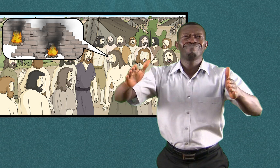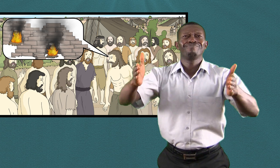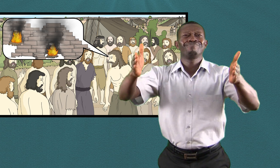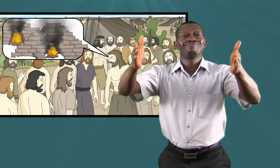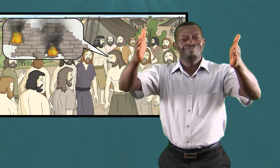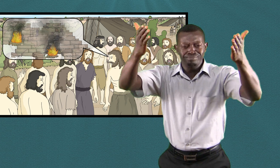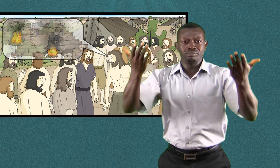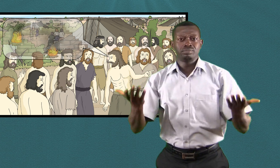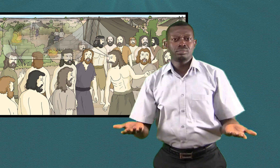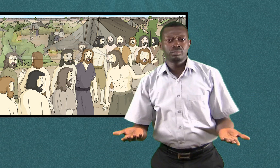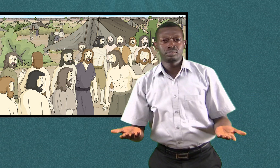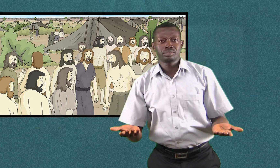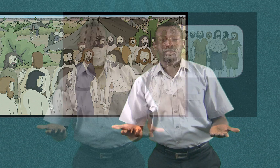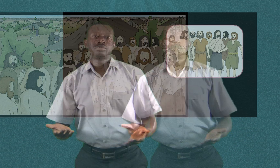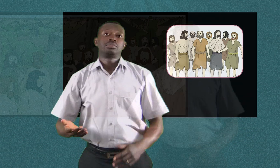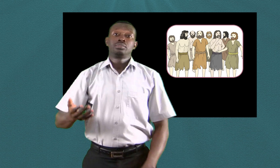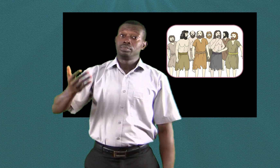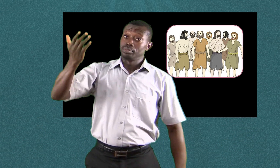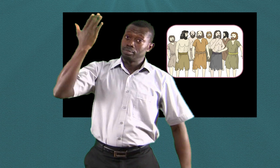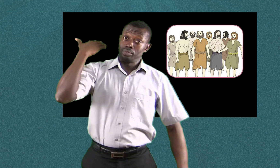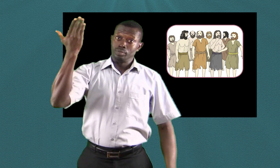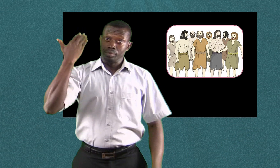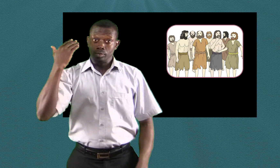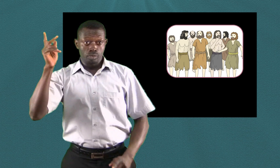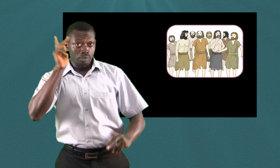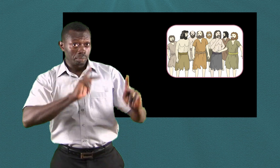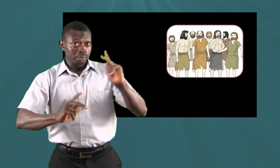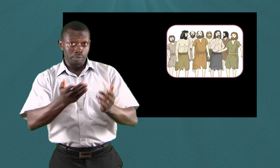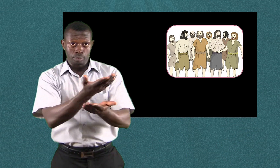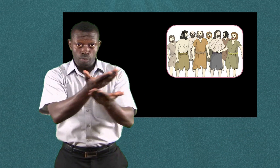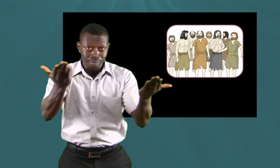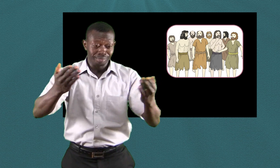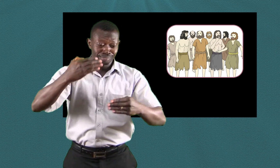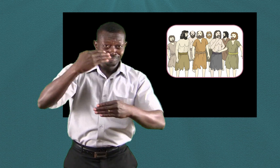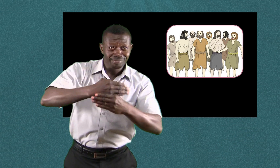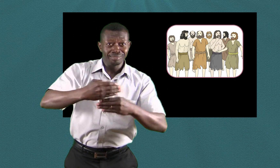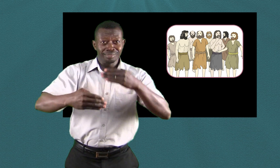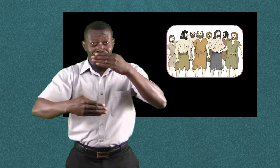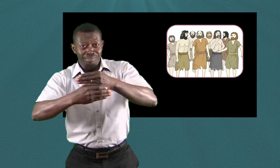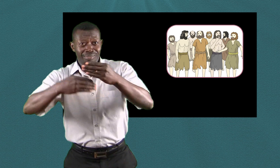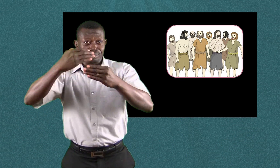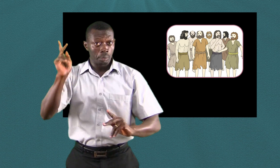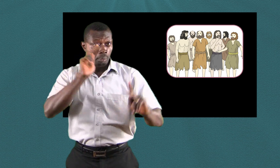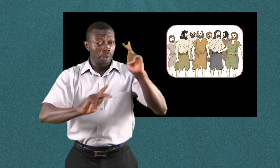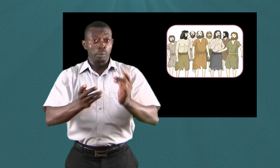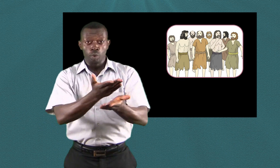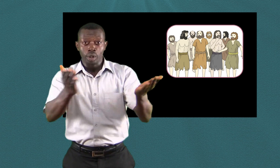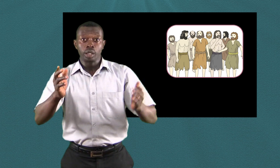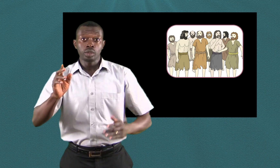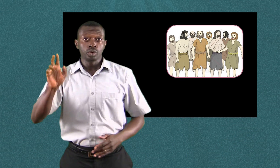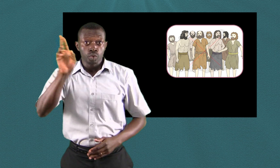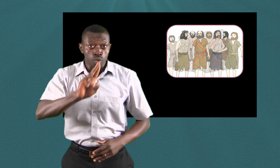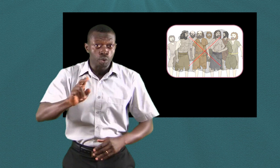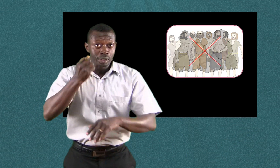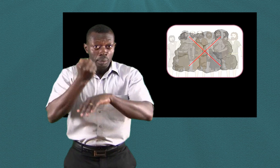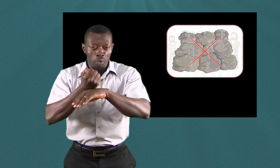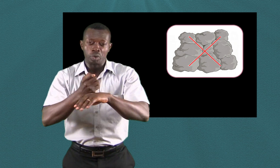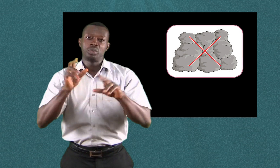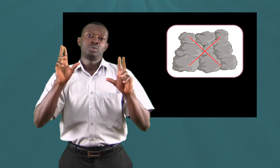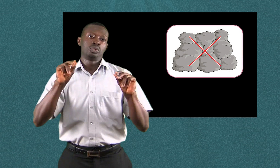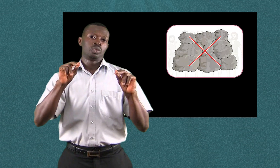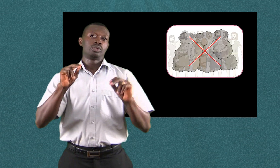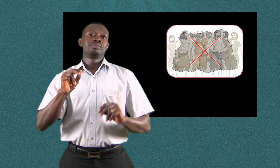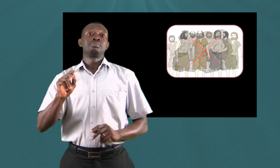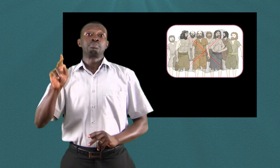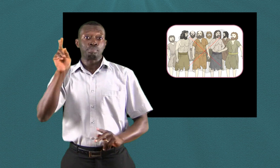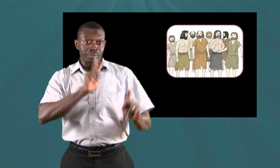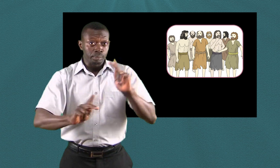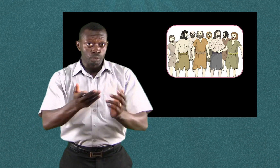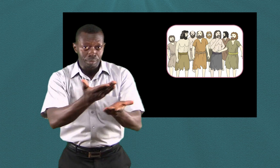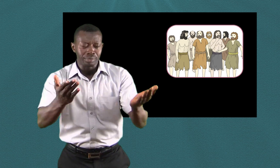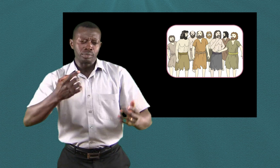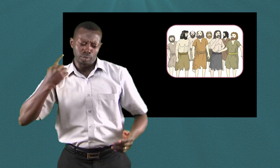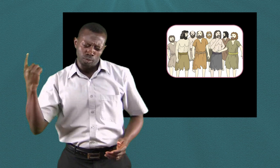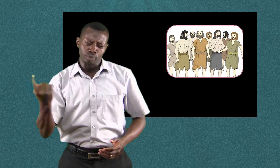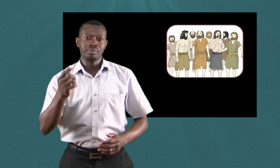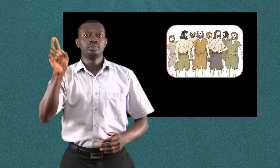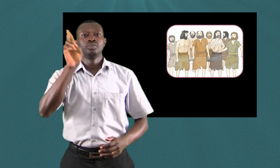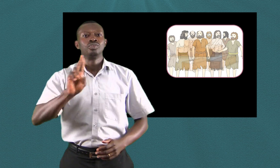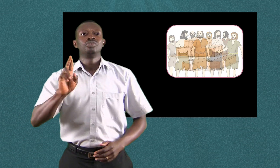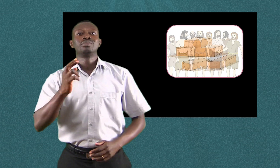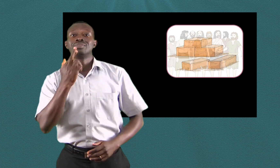So they used brick instead of stone, and tar instead of mortar.